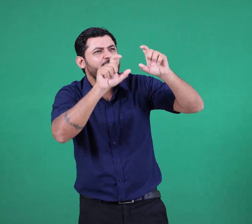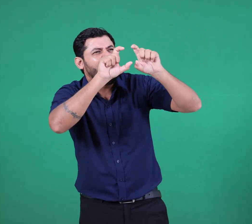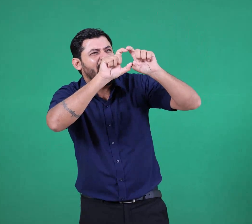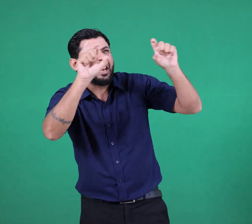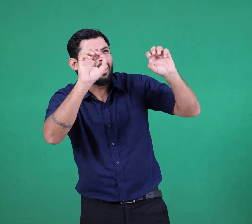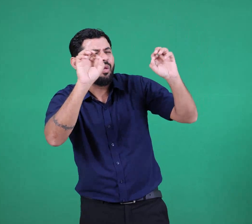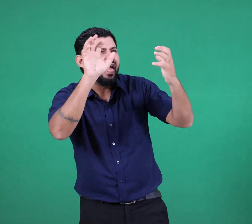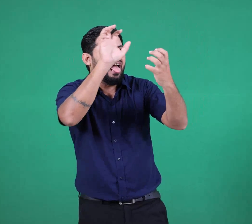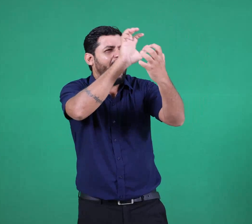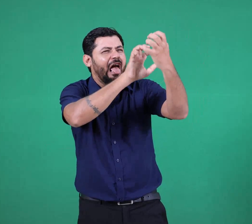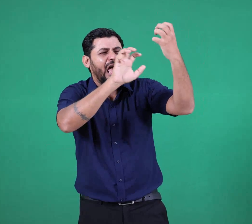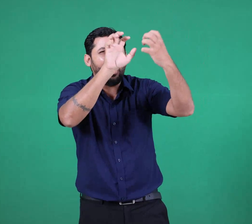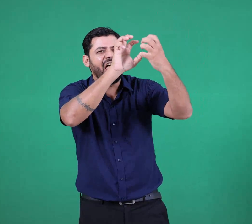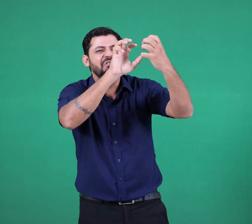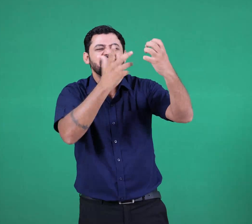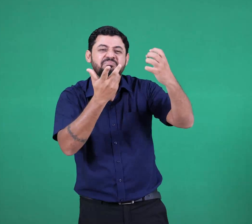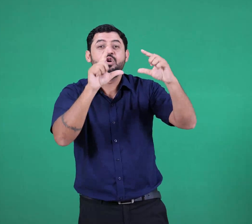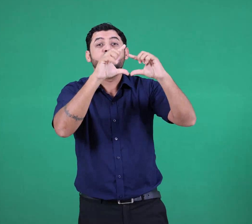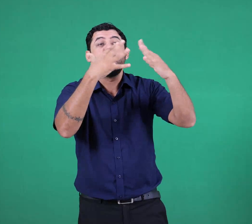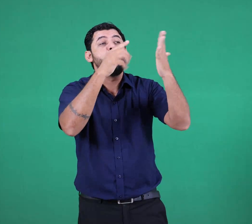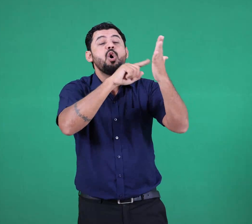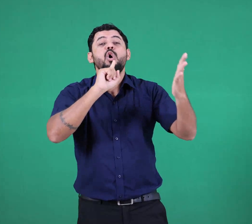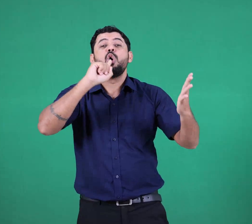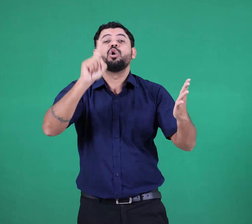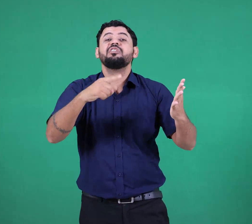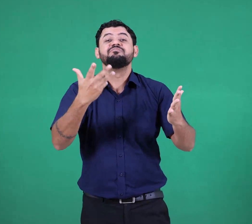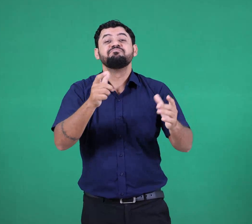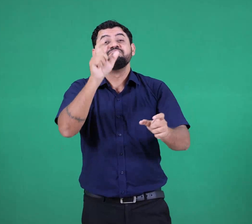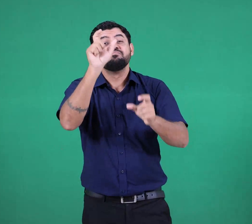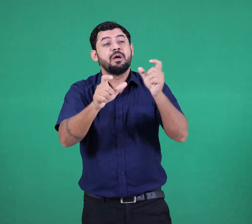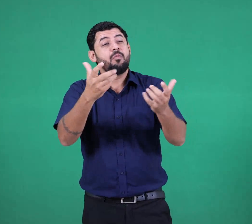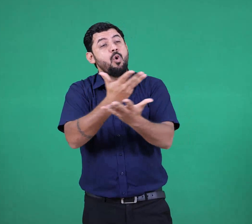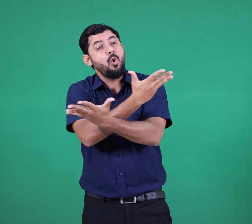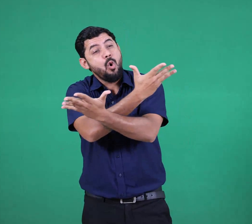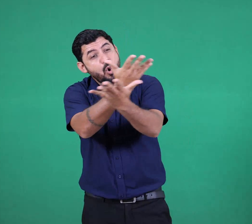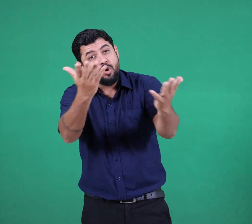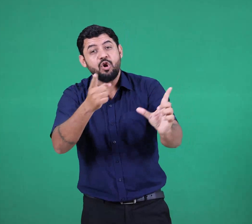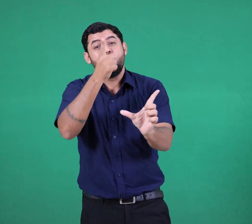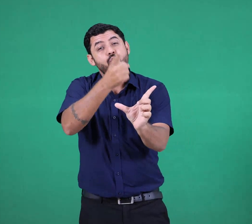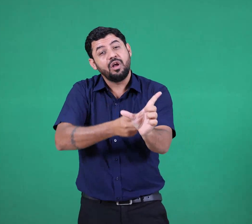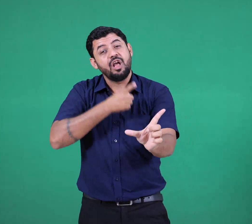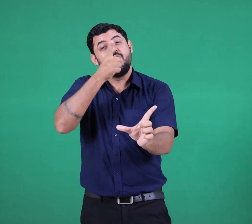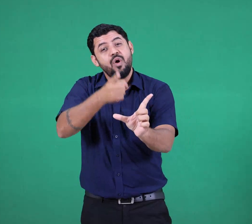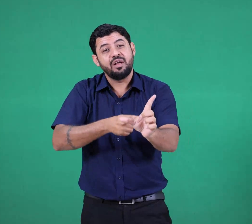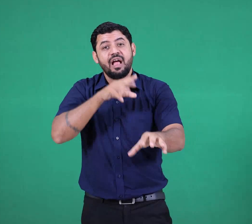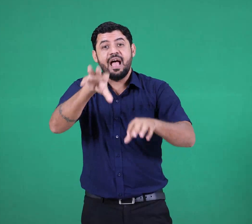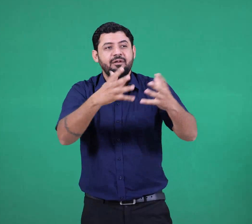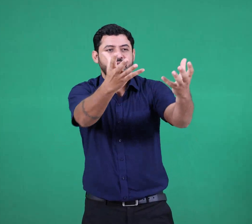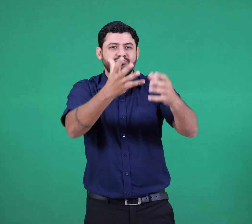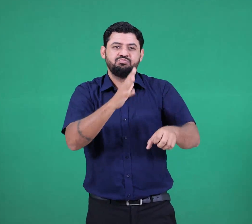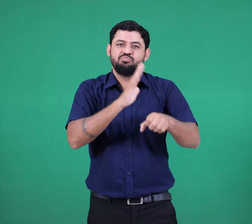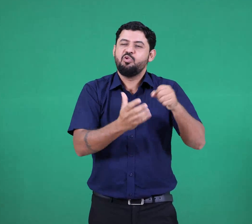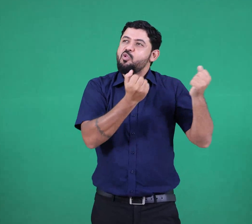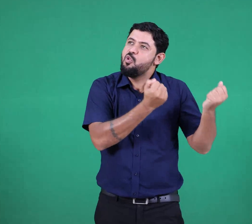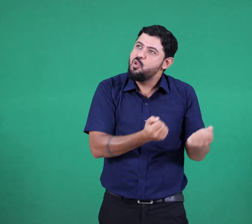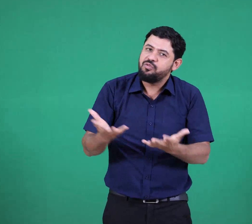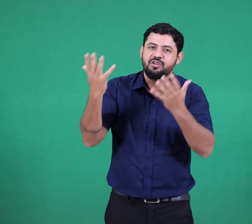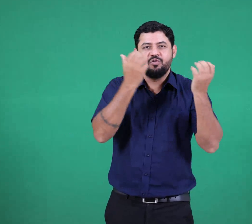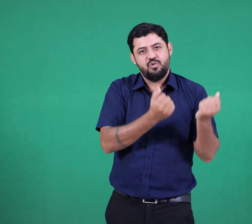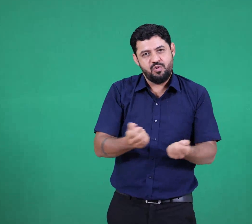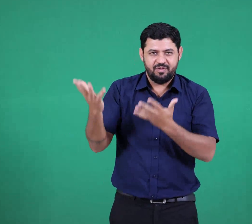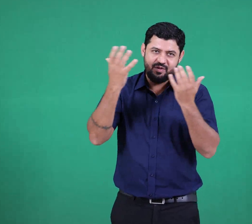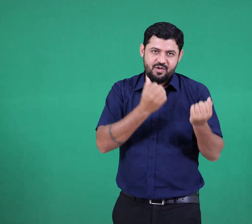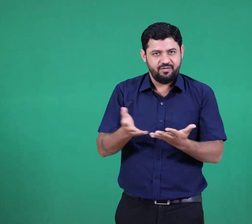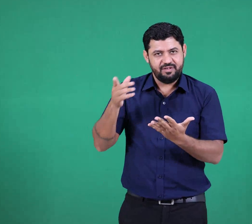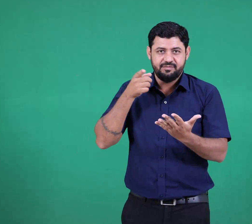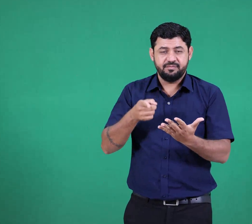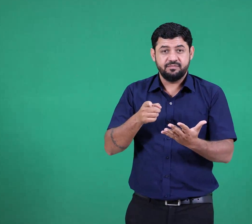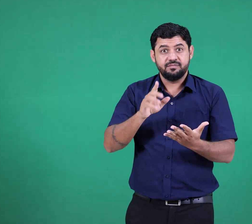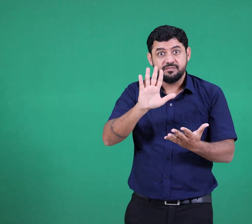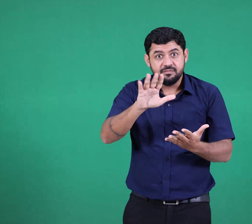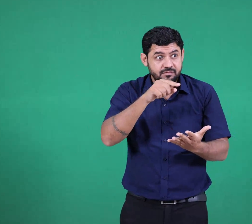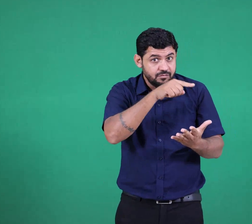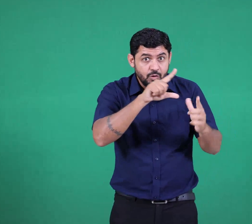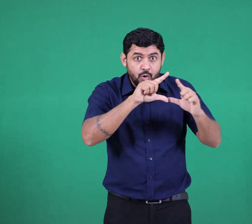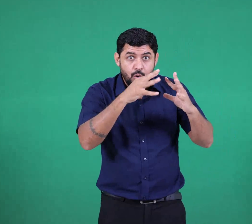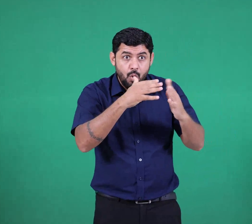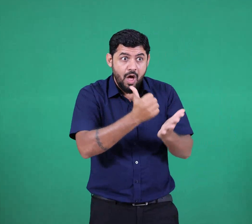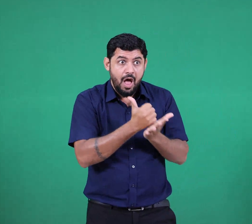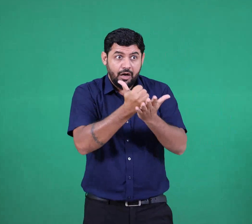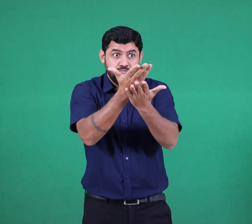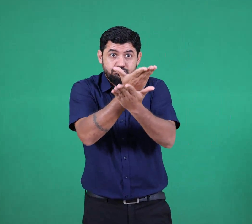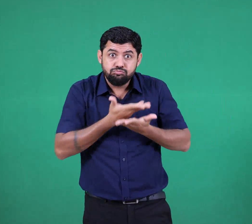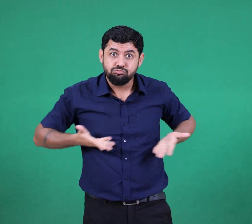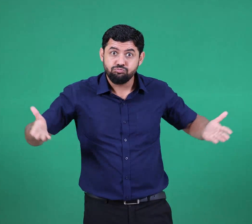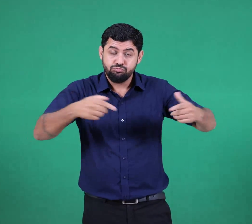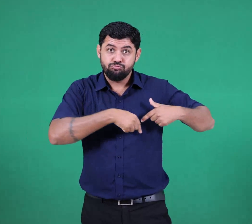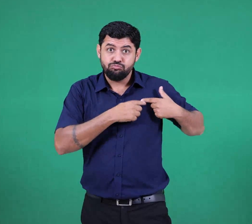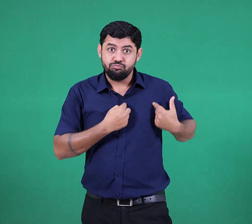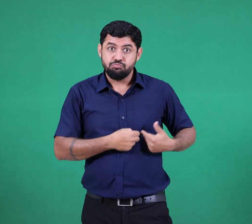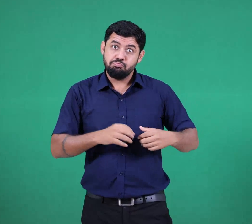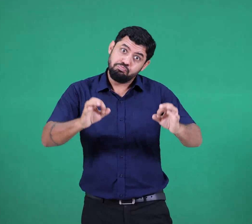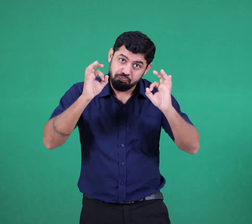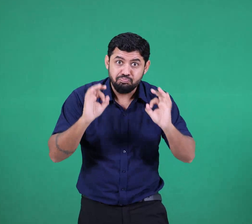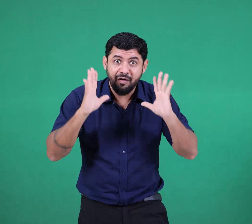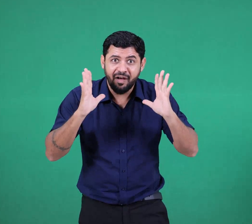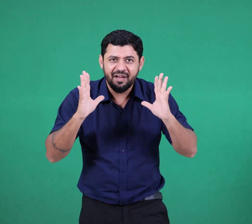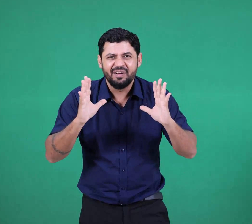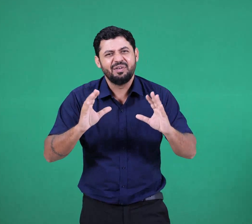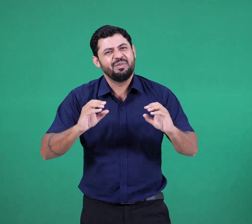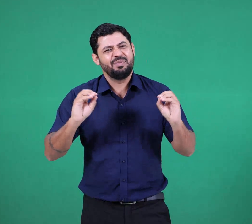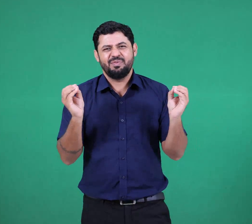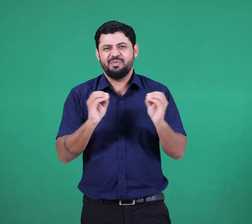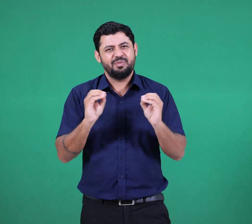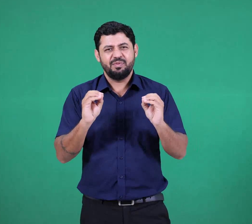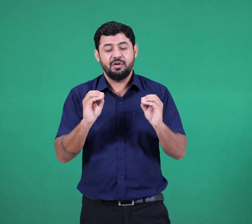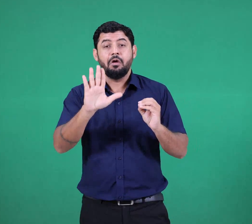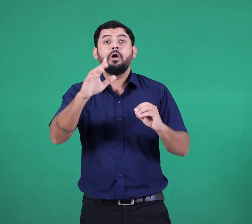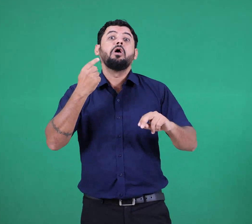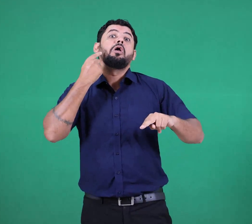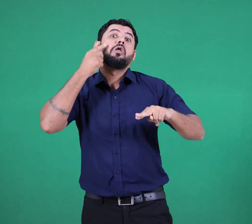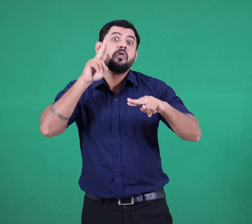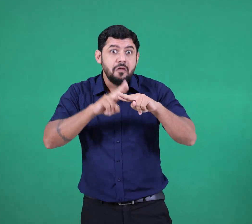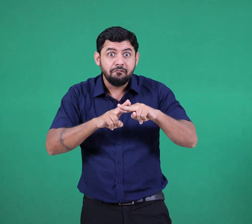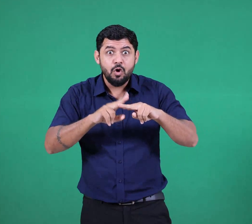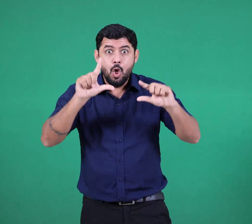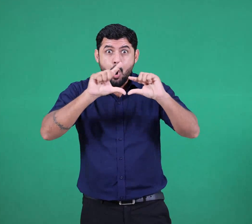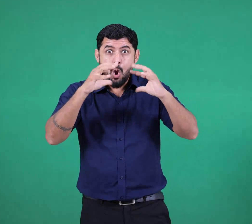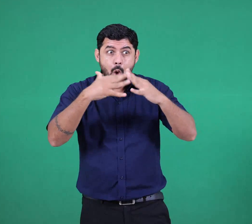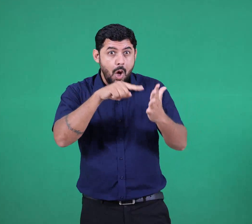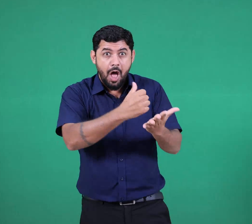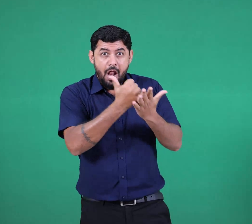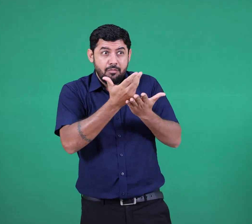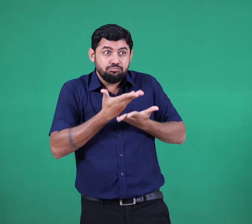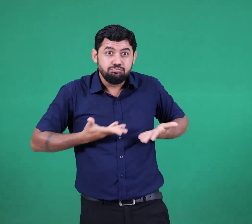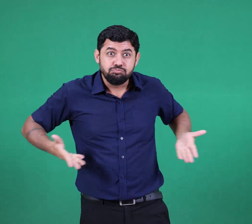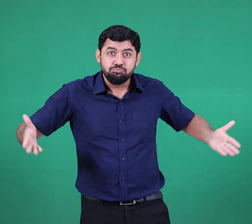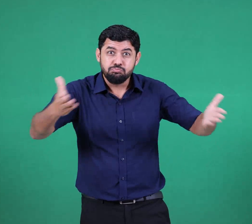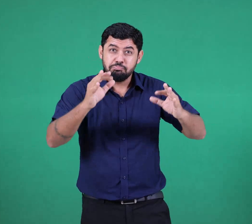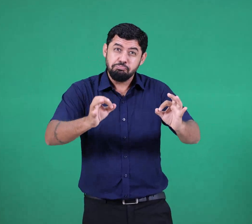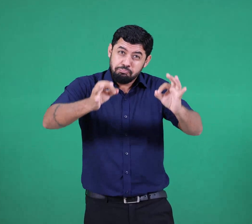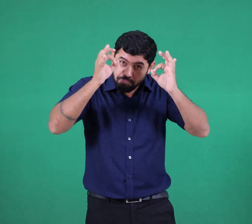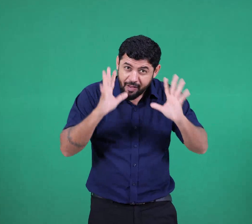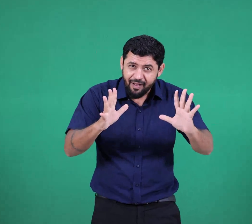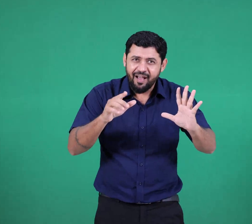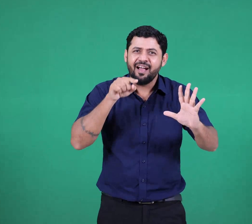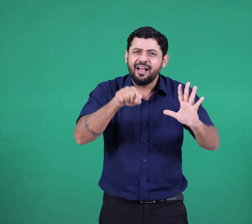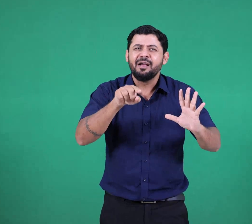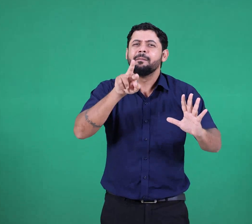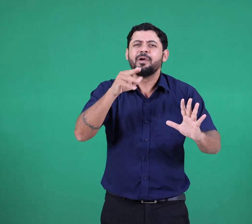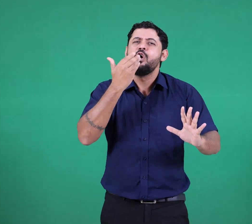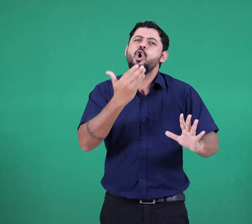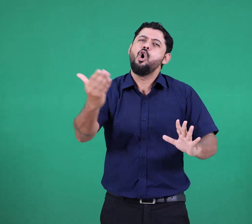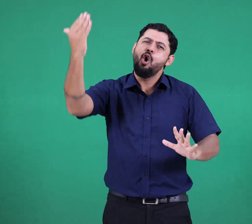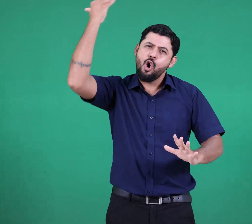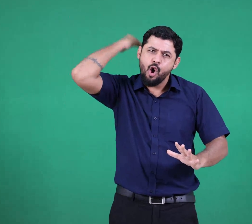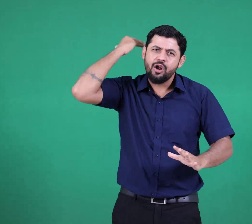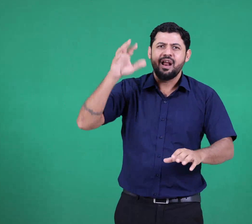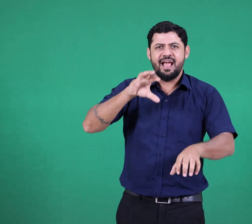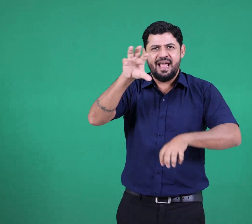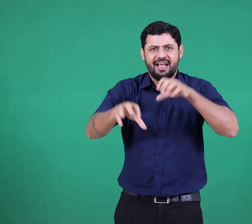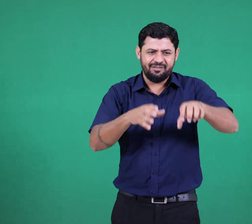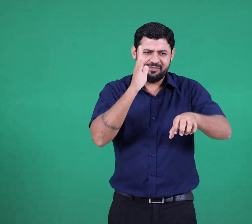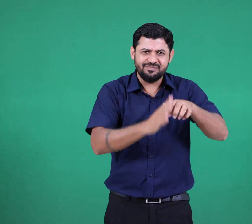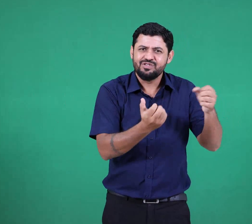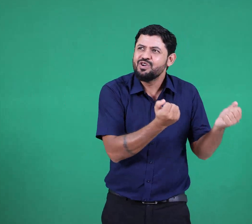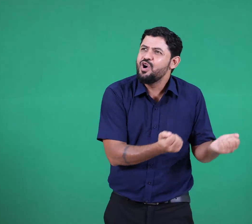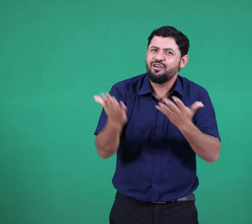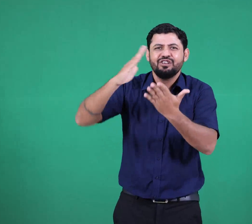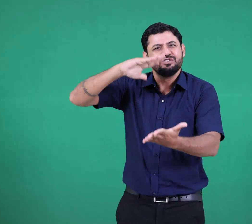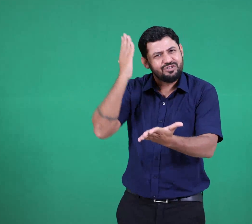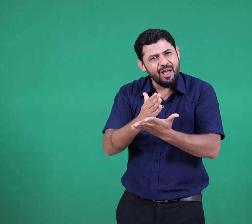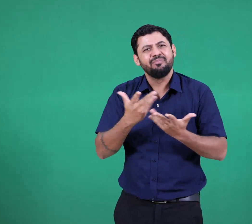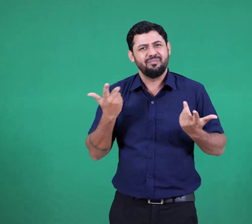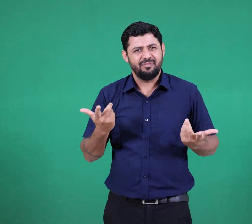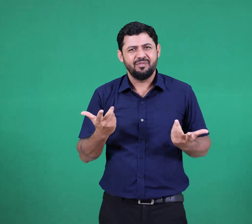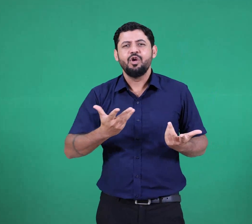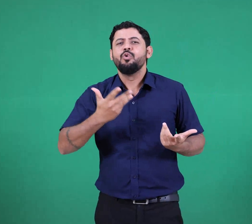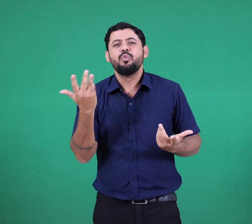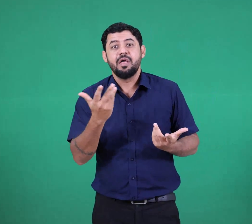It can never, by the same sacrifices offered year after year, make perfect those who draw near to worship.